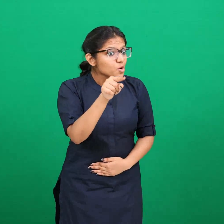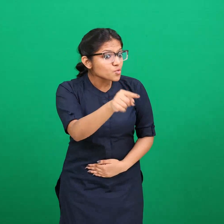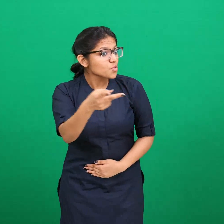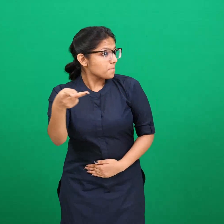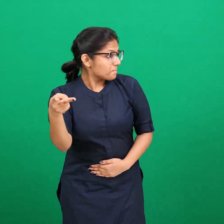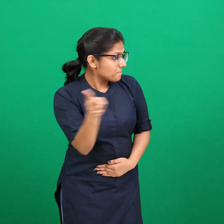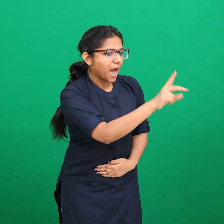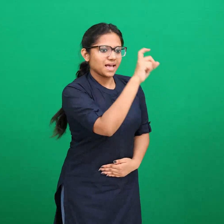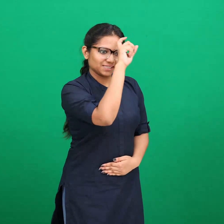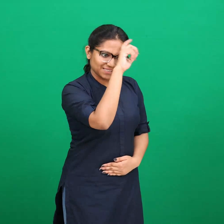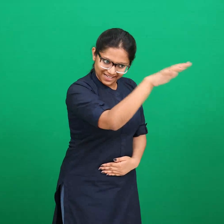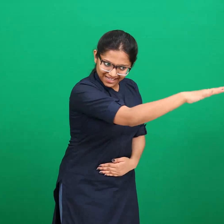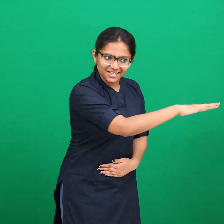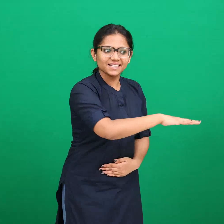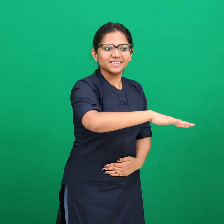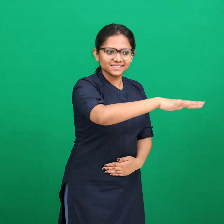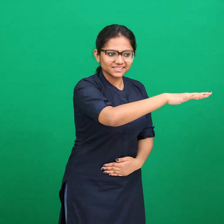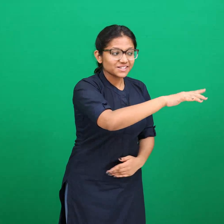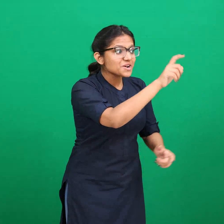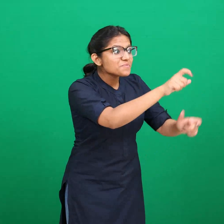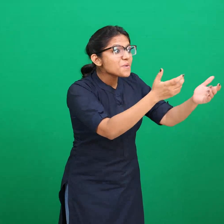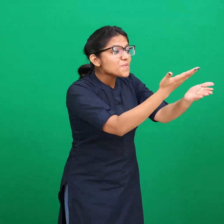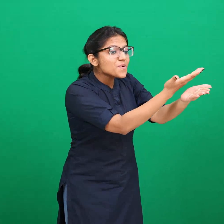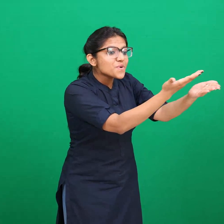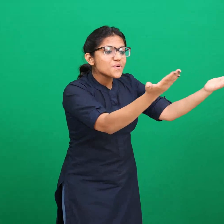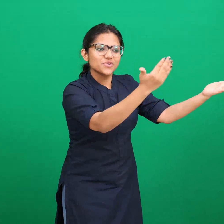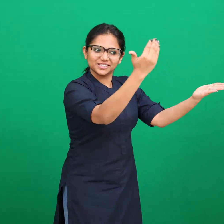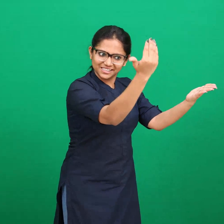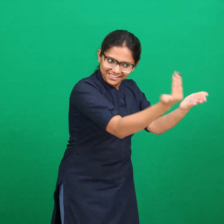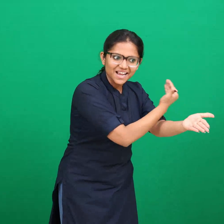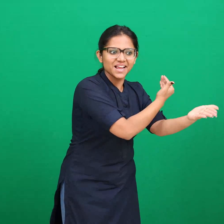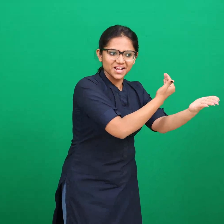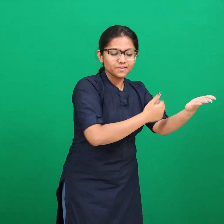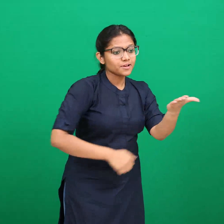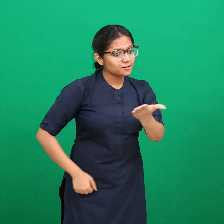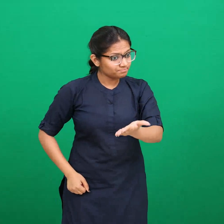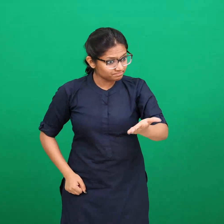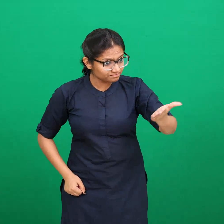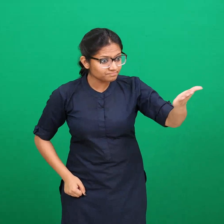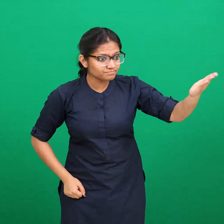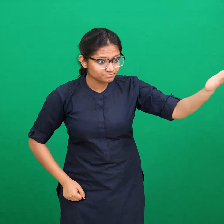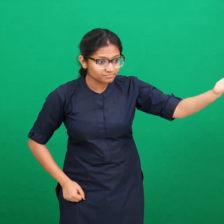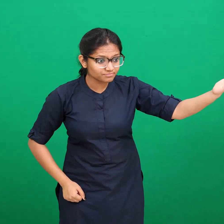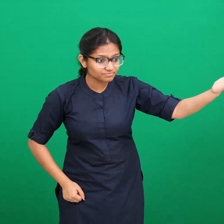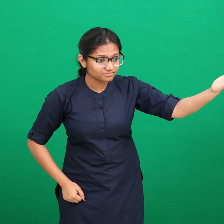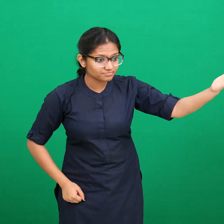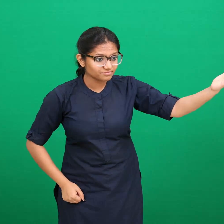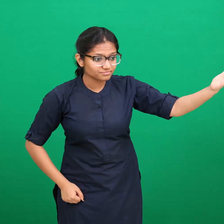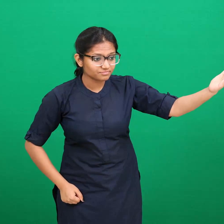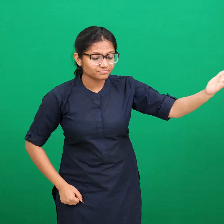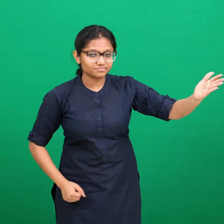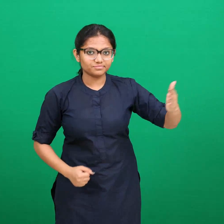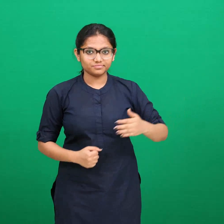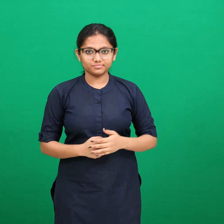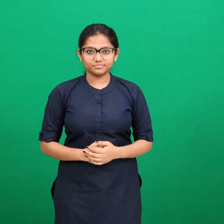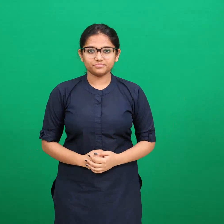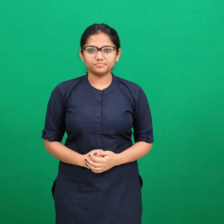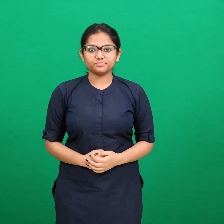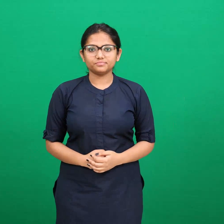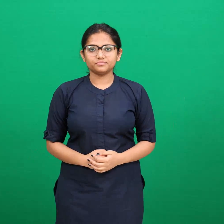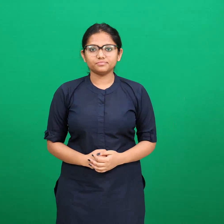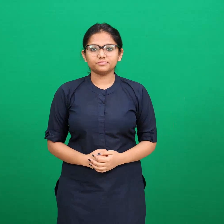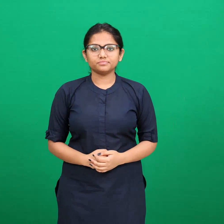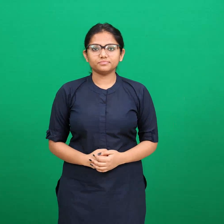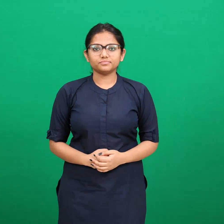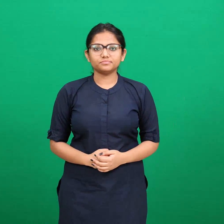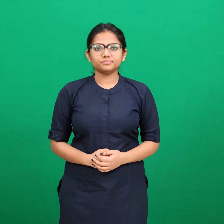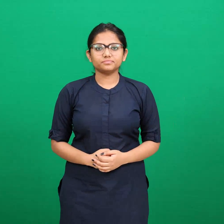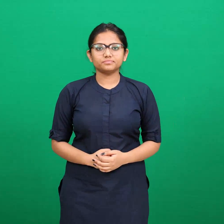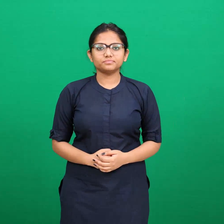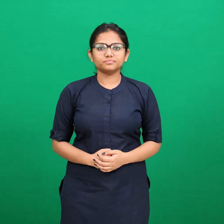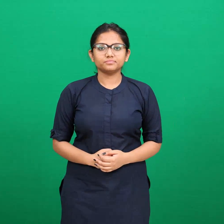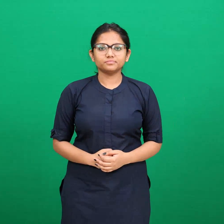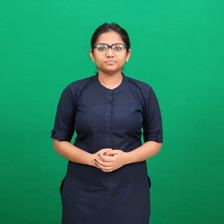Now come, I will send you back to Egypt.'